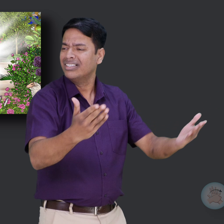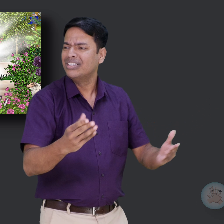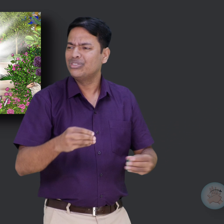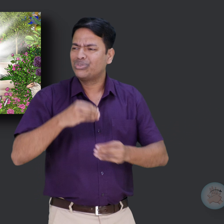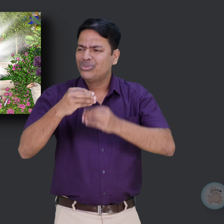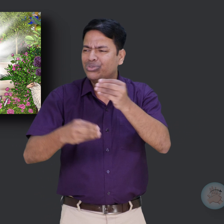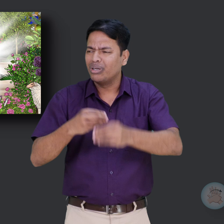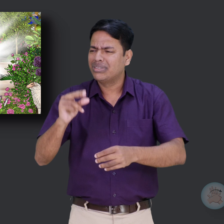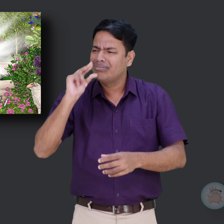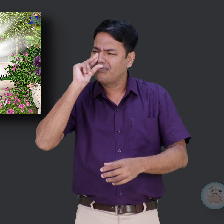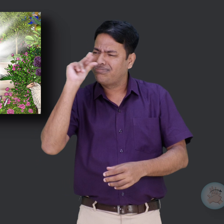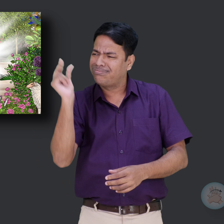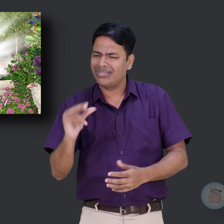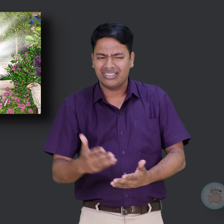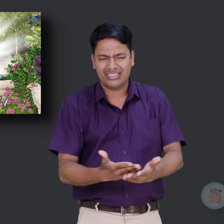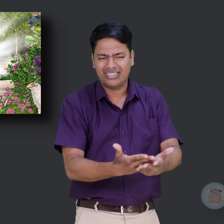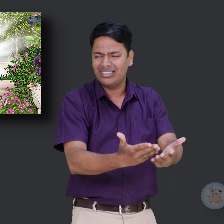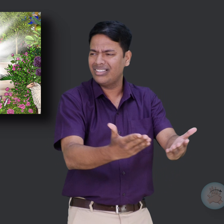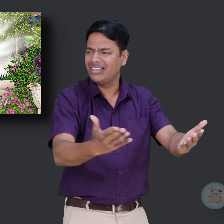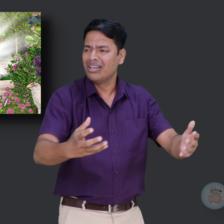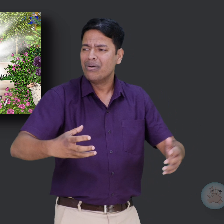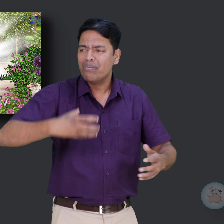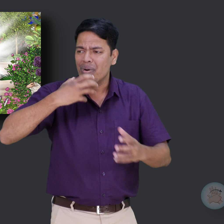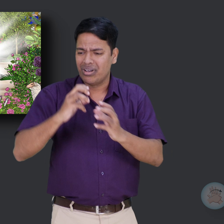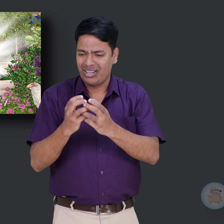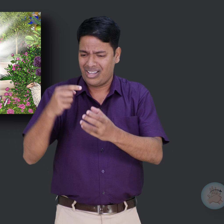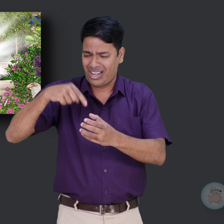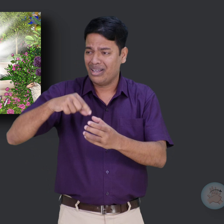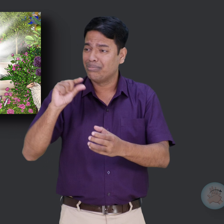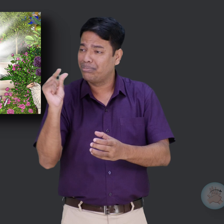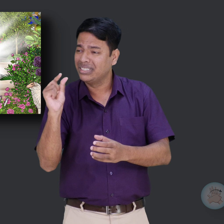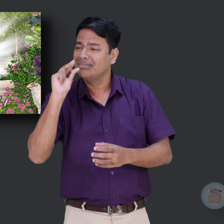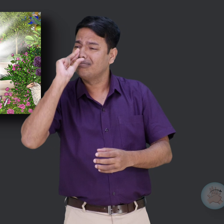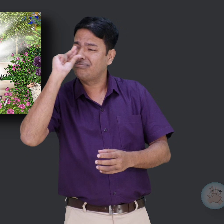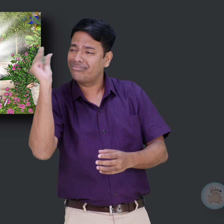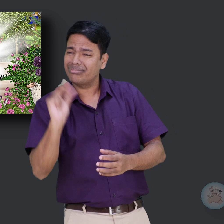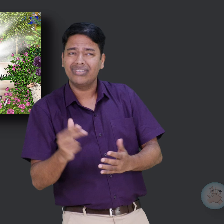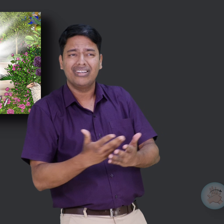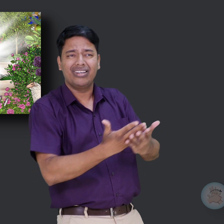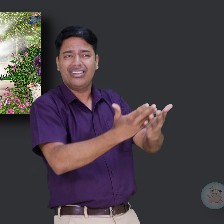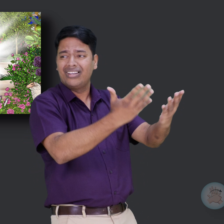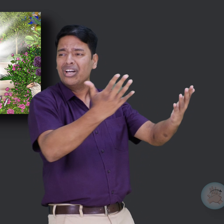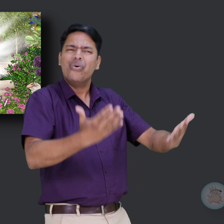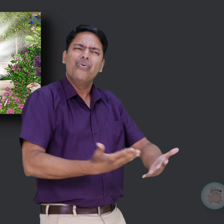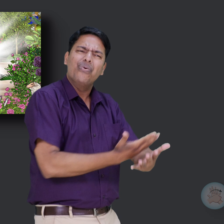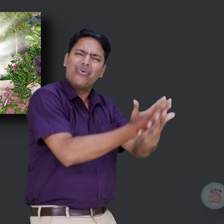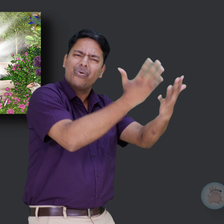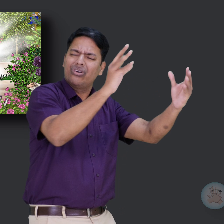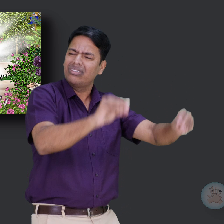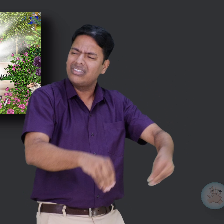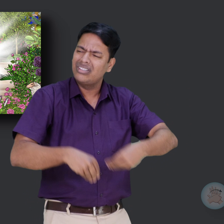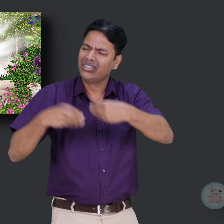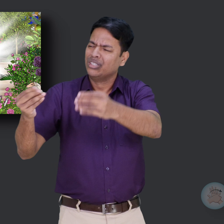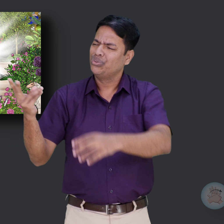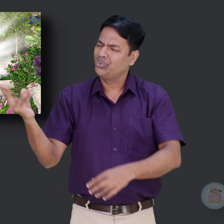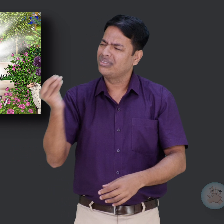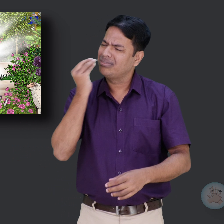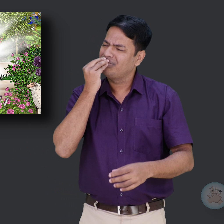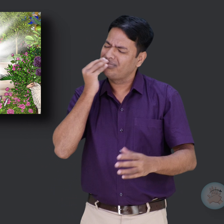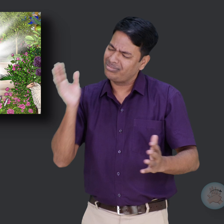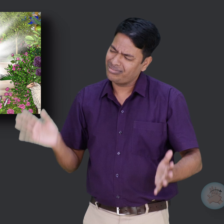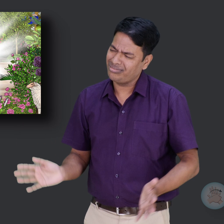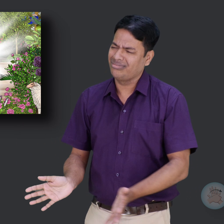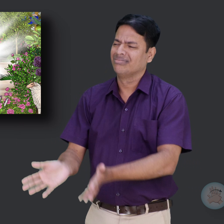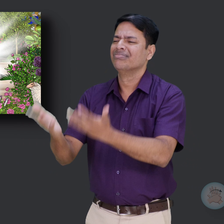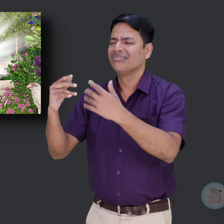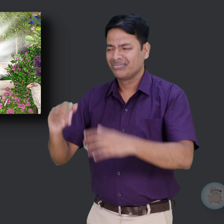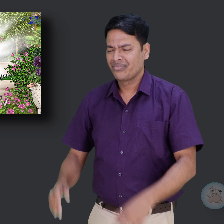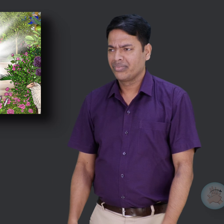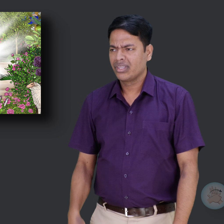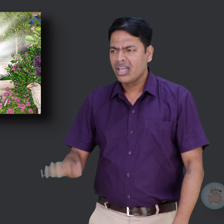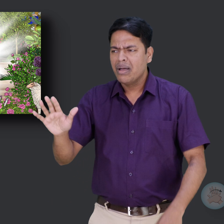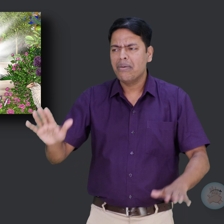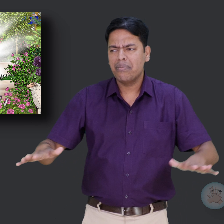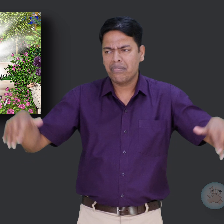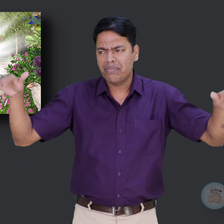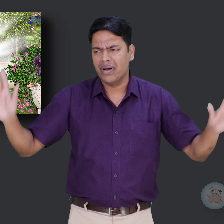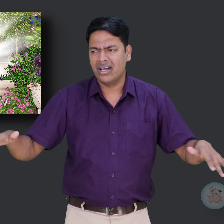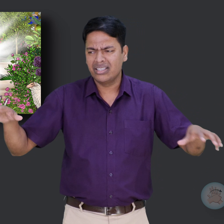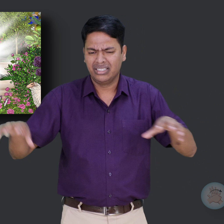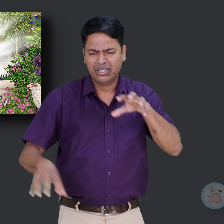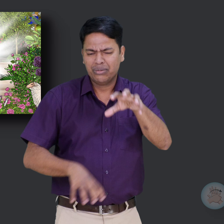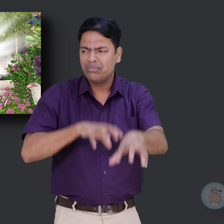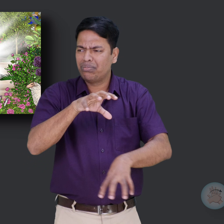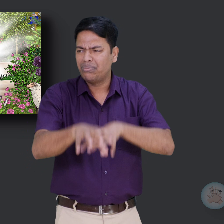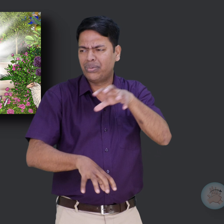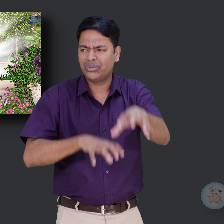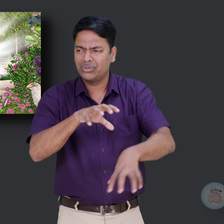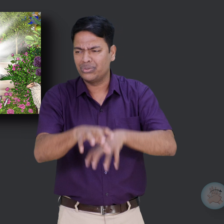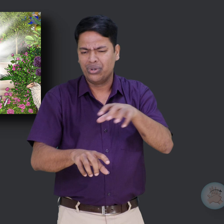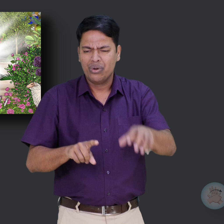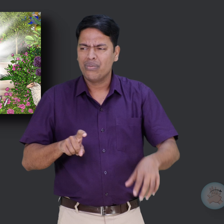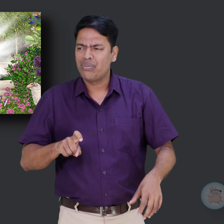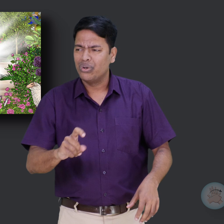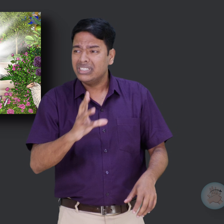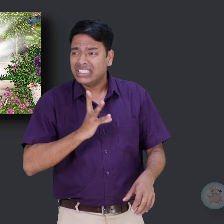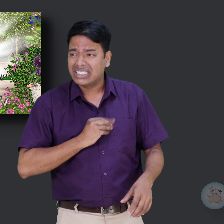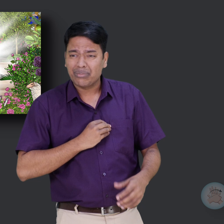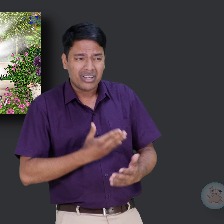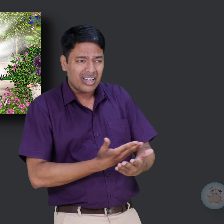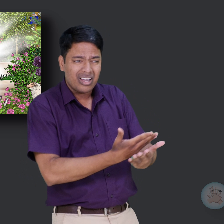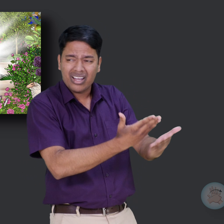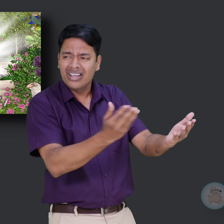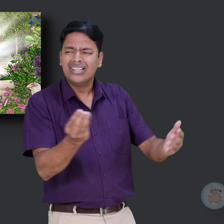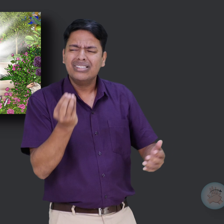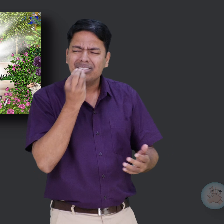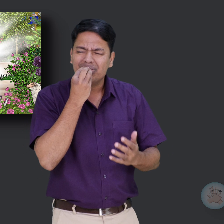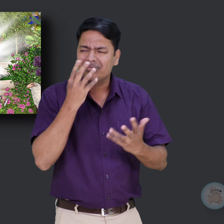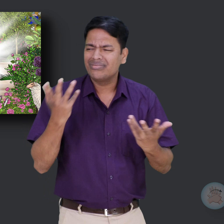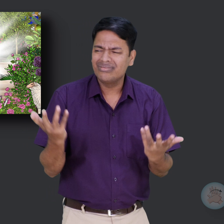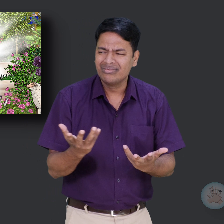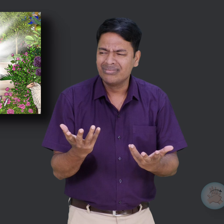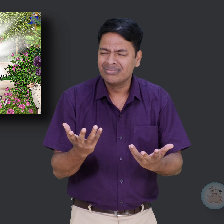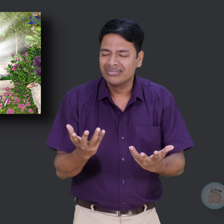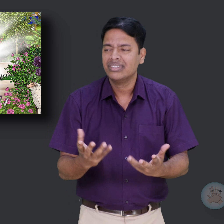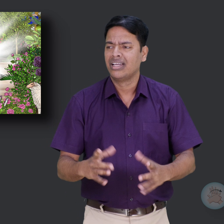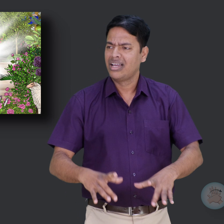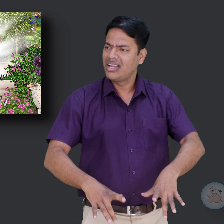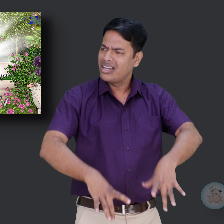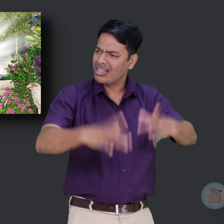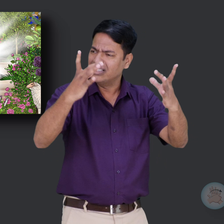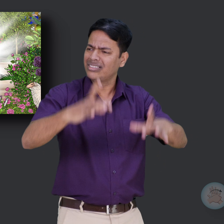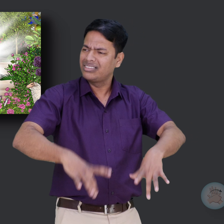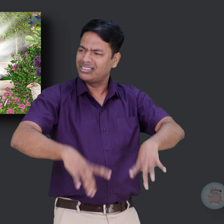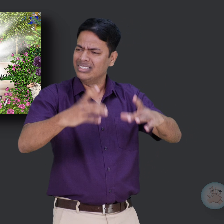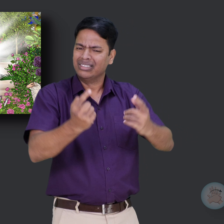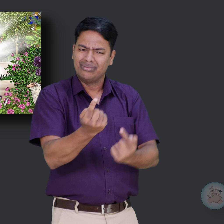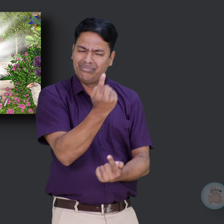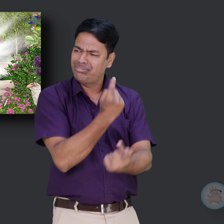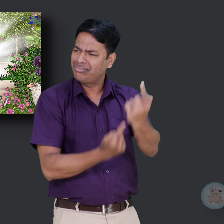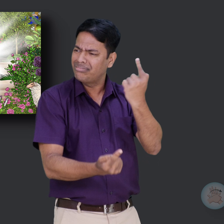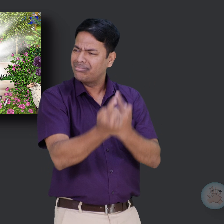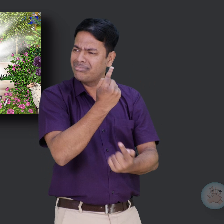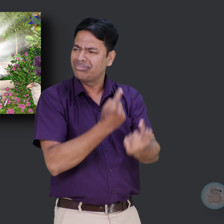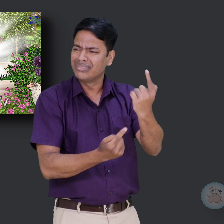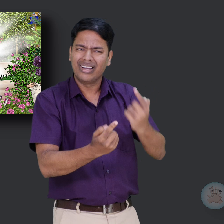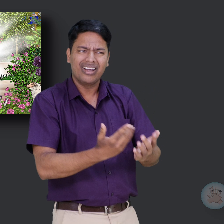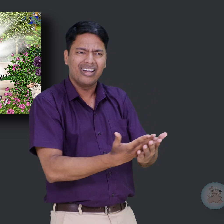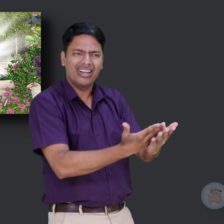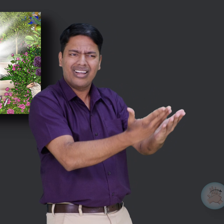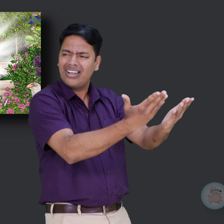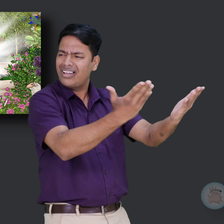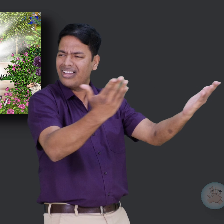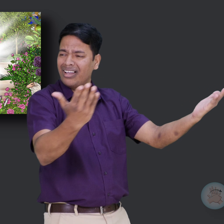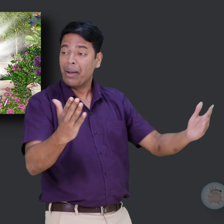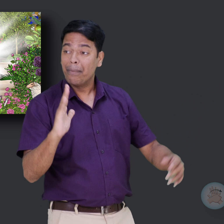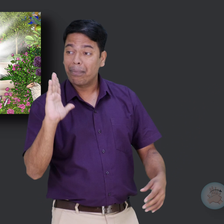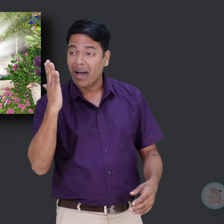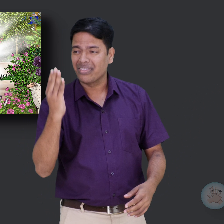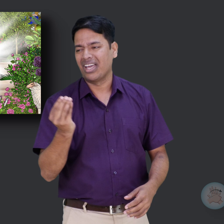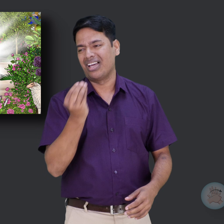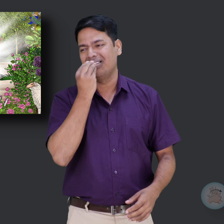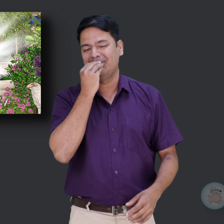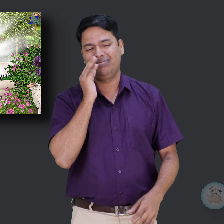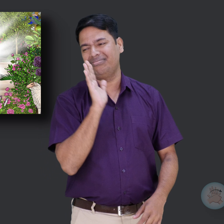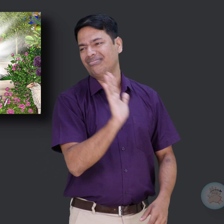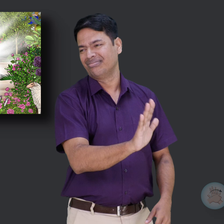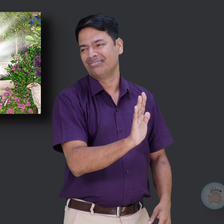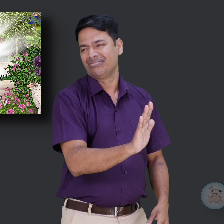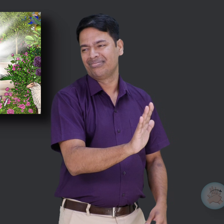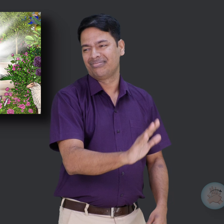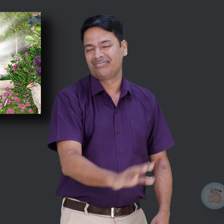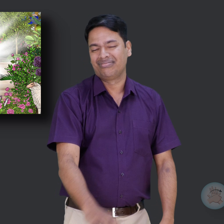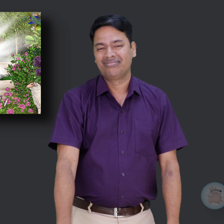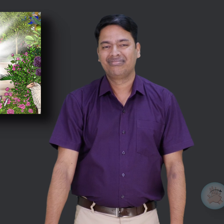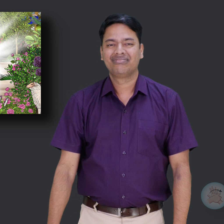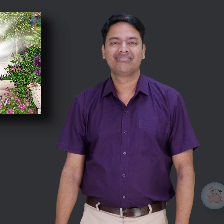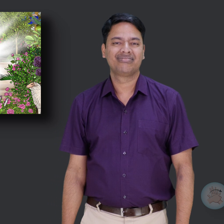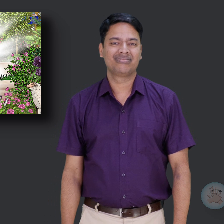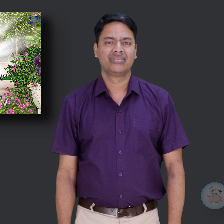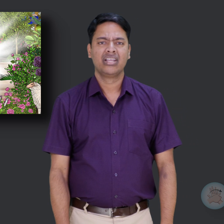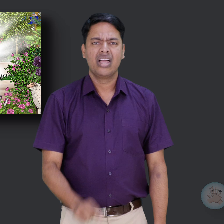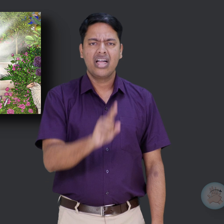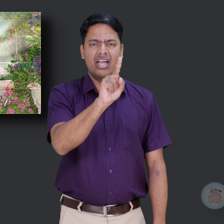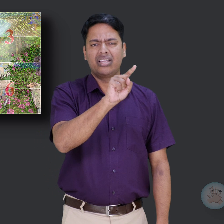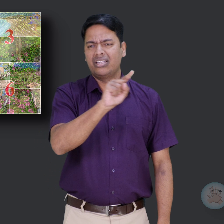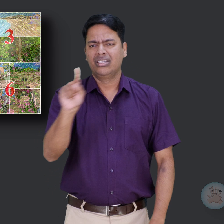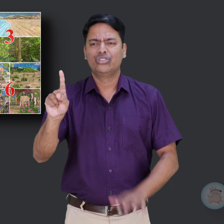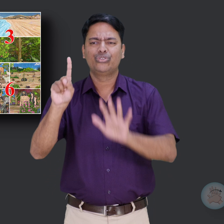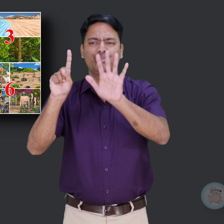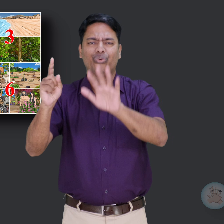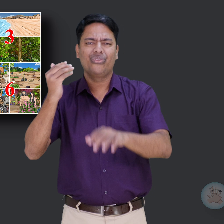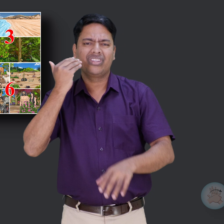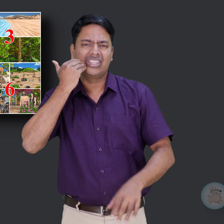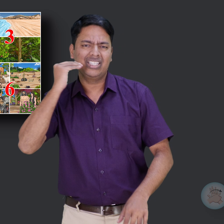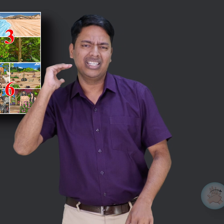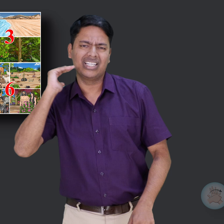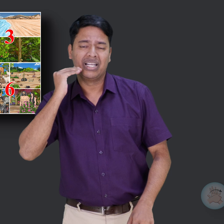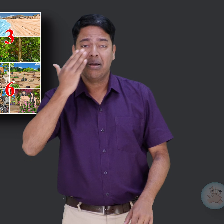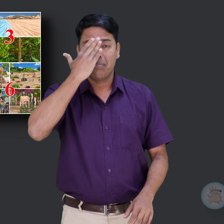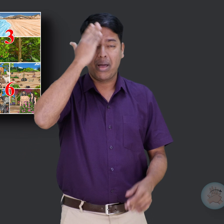They will be yours for food. And to every beast of the earth and every bird of the air and every creature that crawls upon the earth—everything that has the breath of life in it—I have given every green plant for food.”